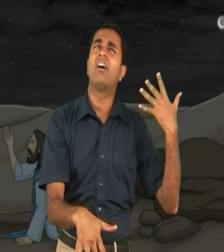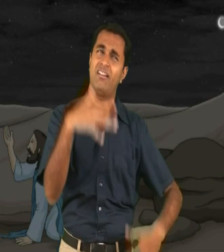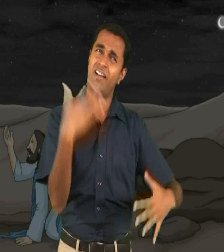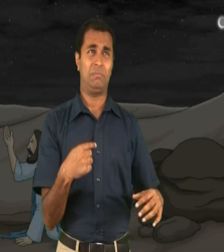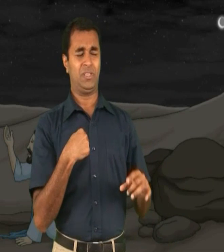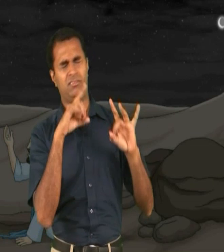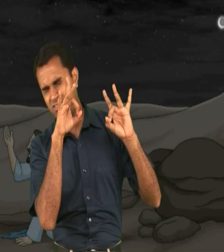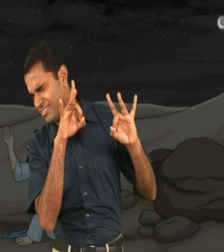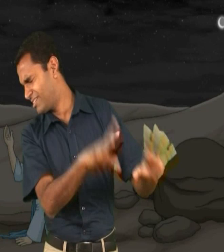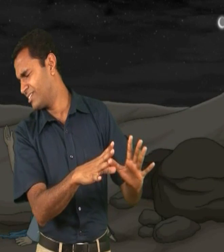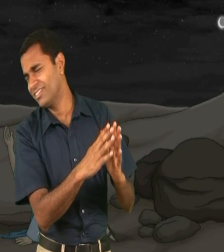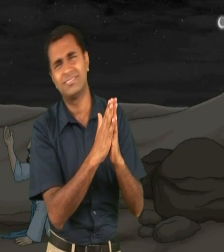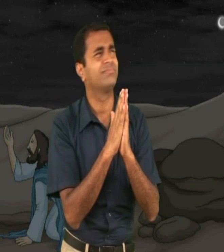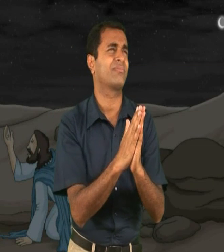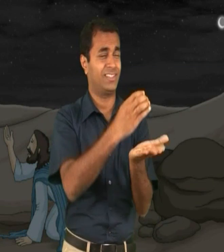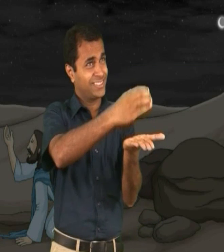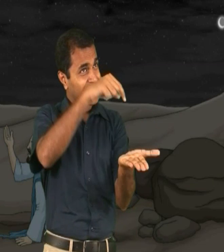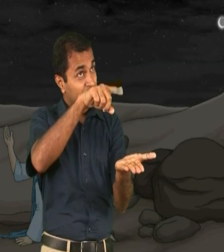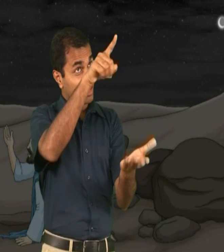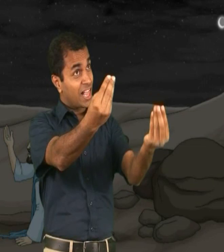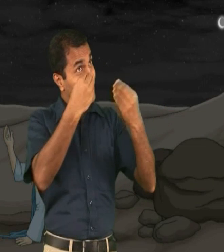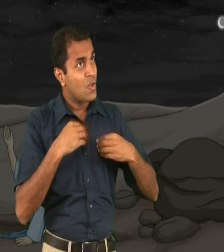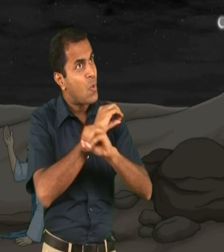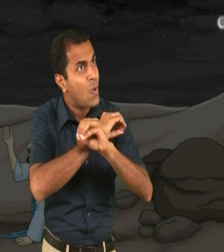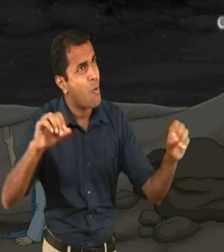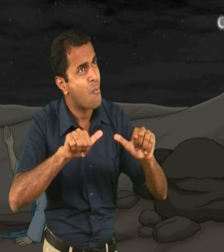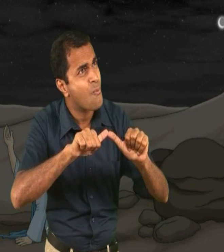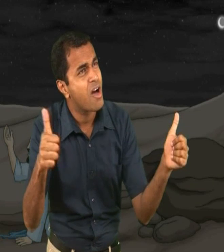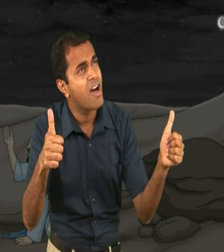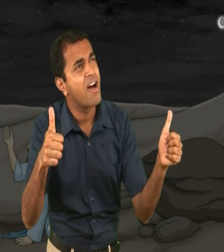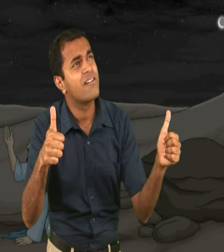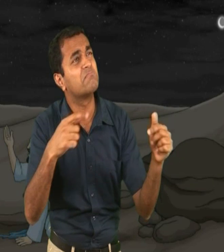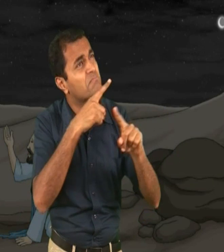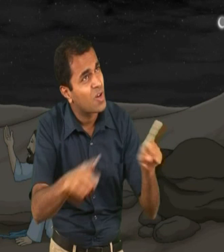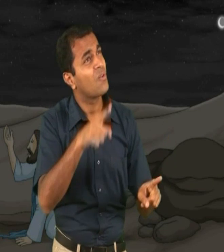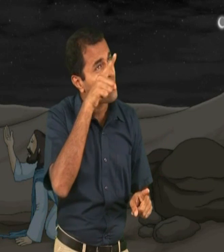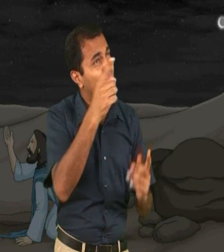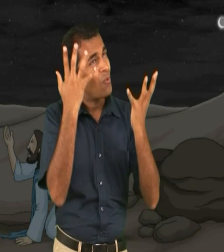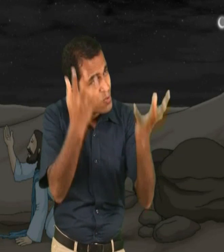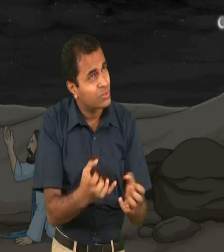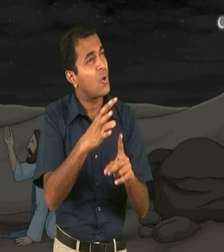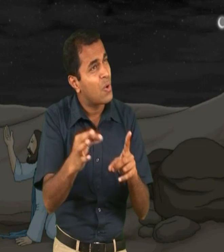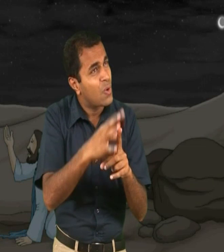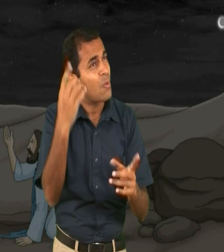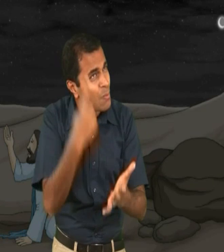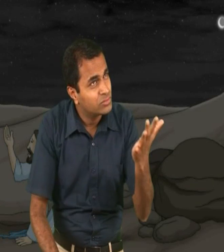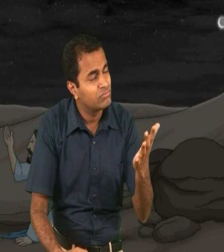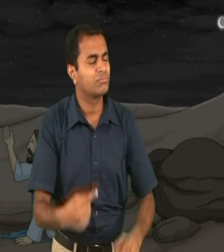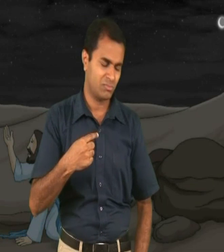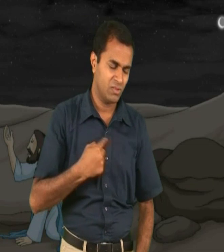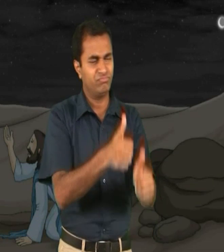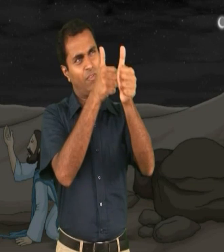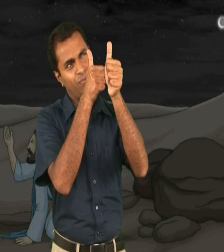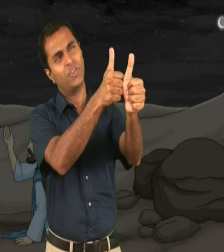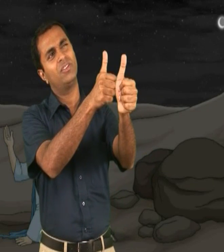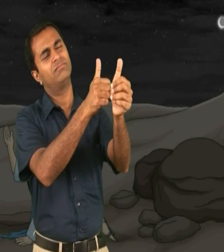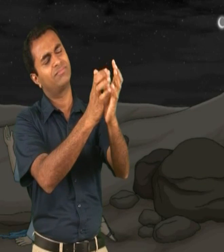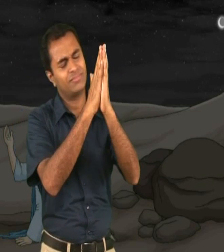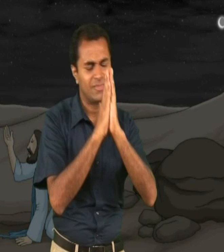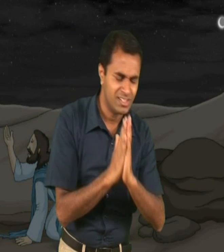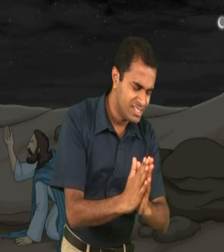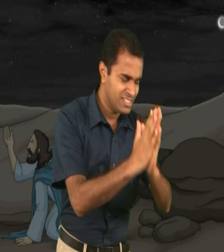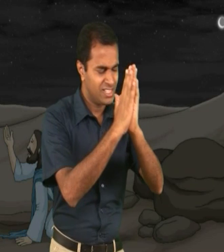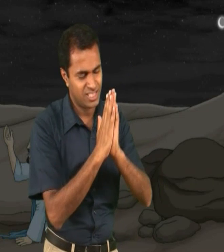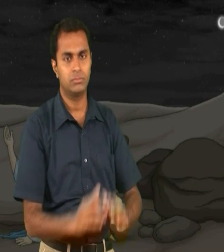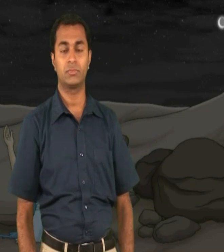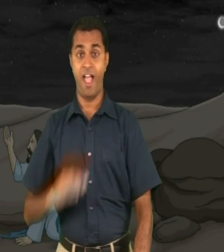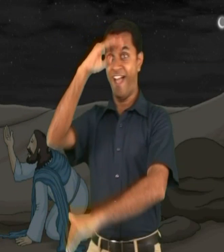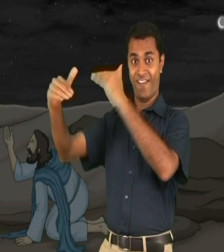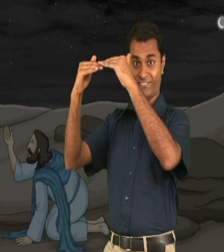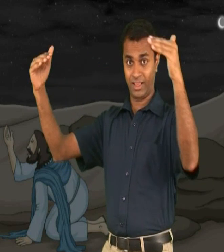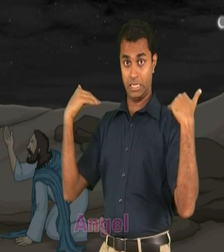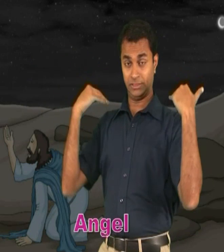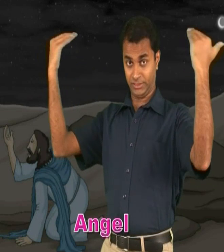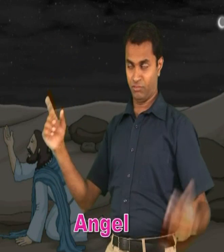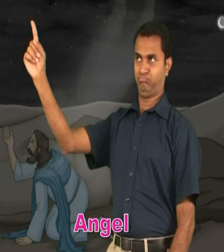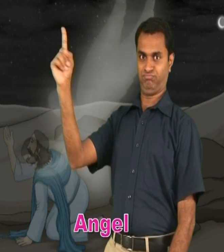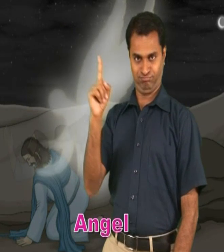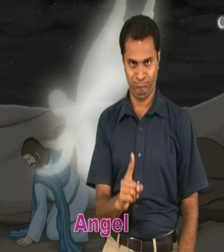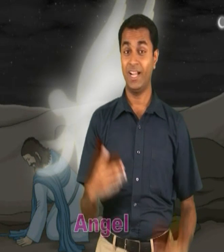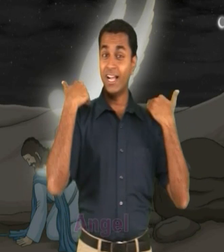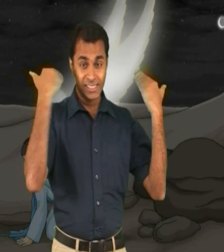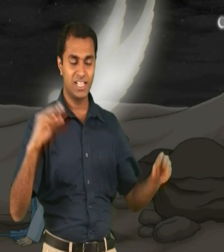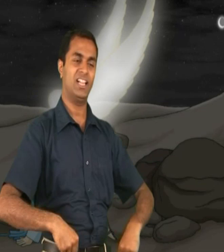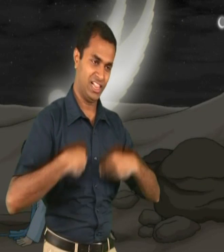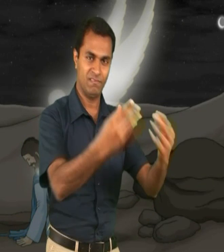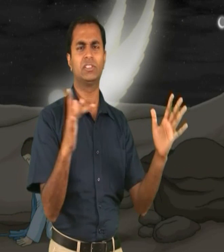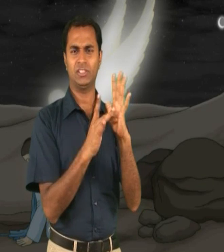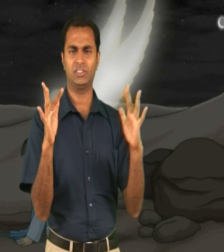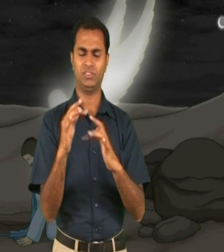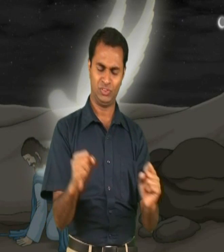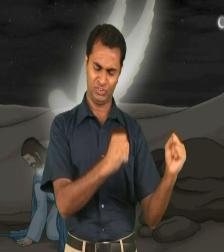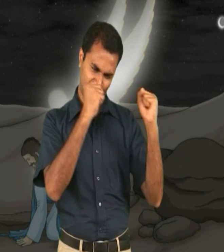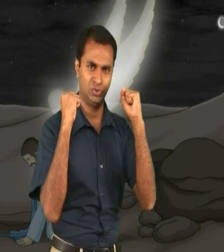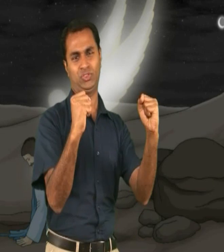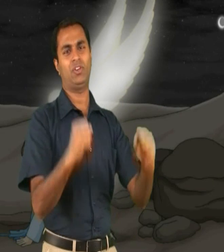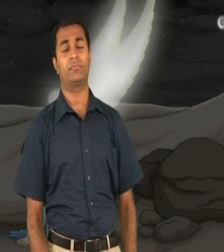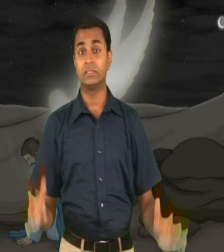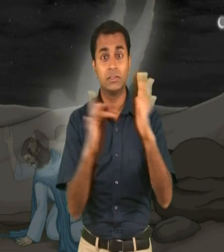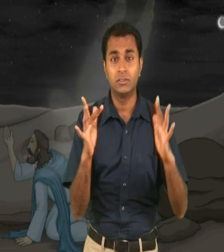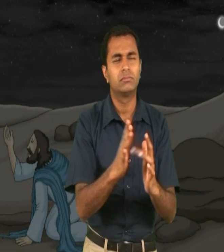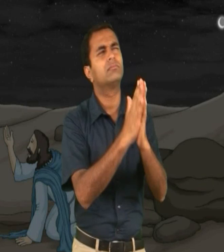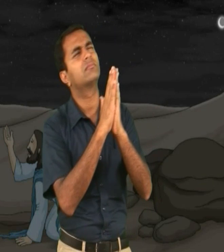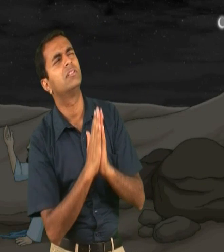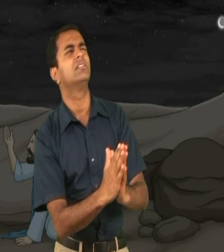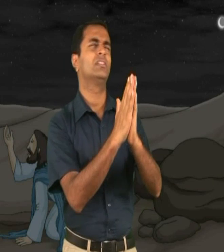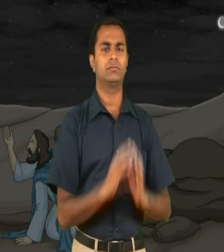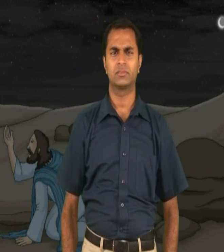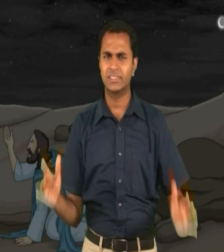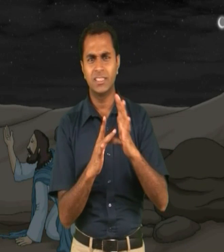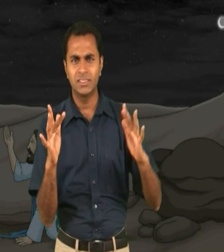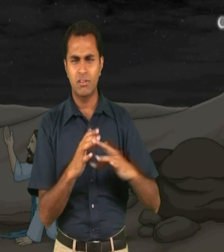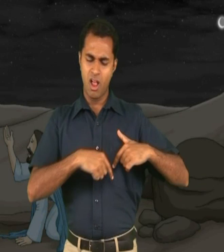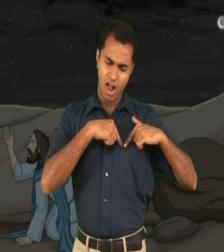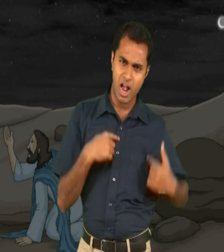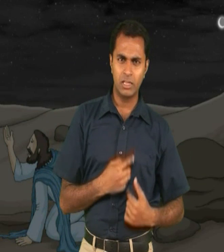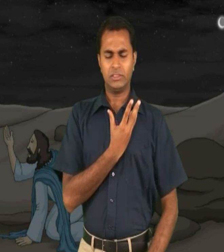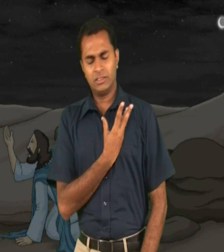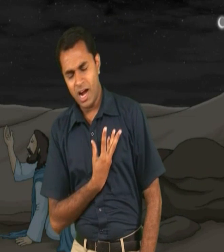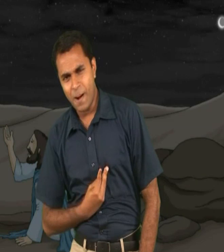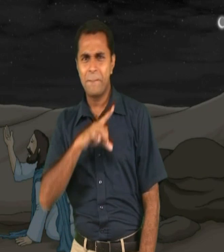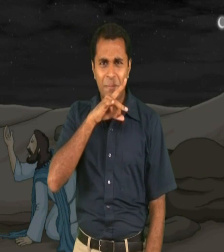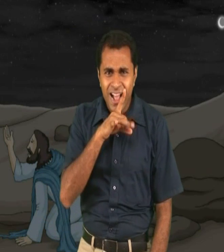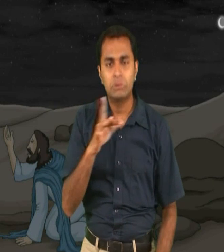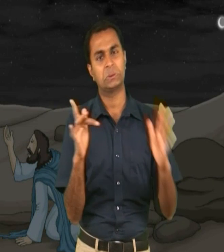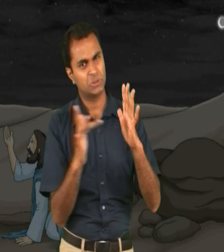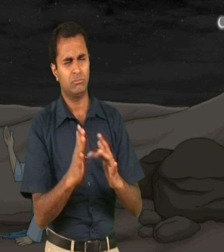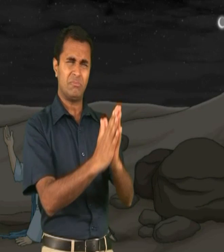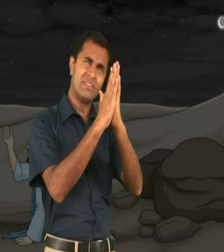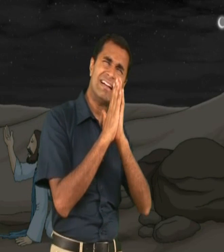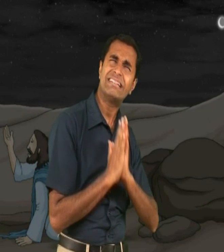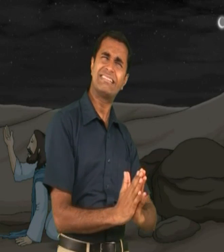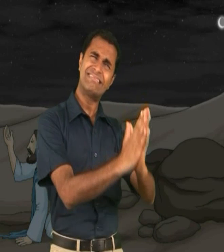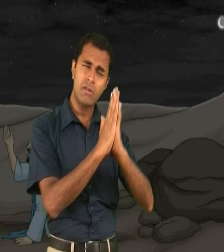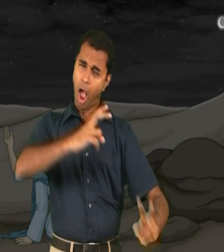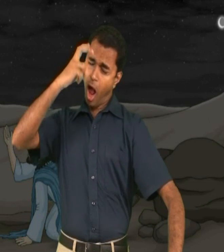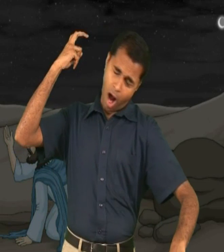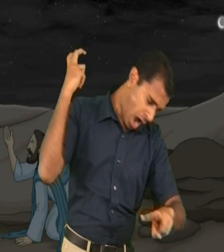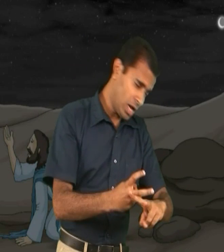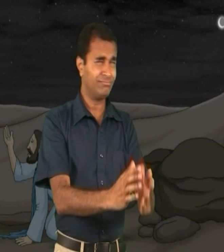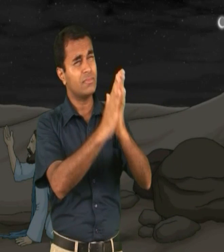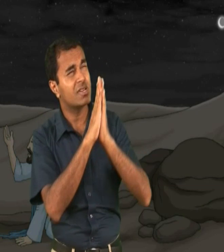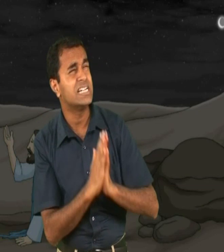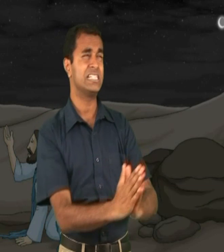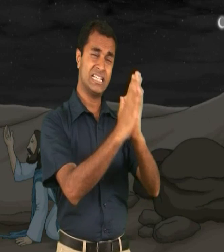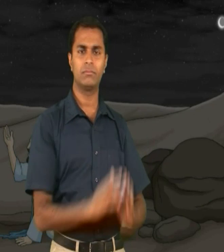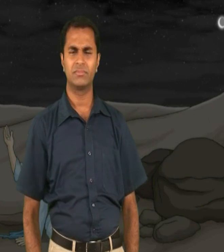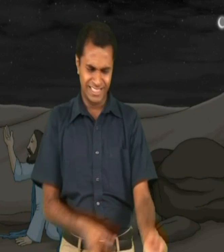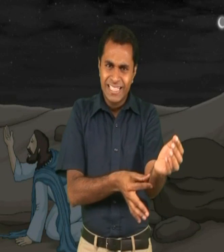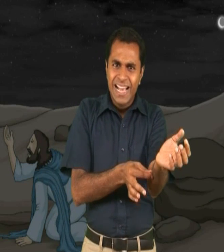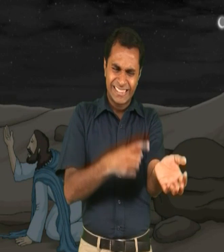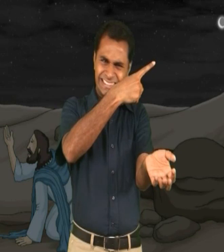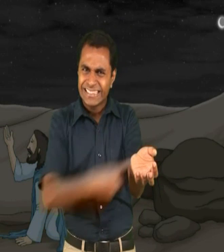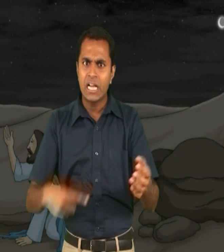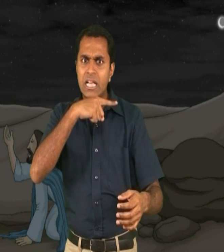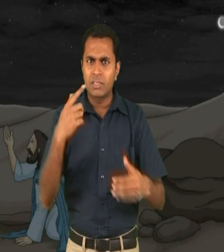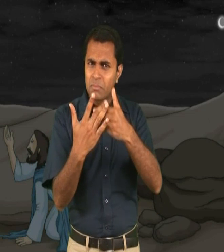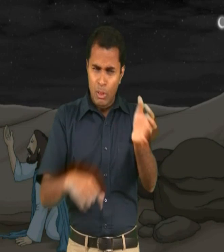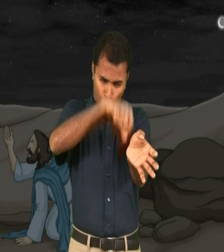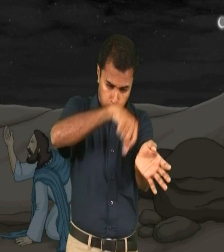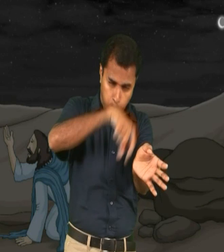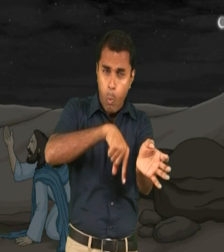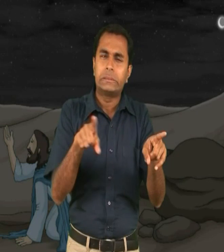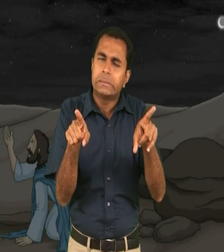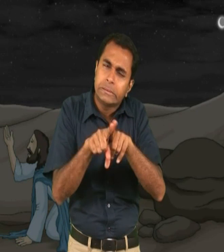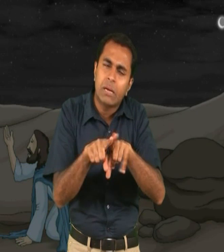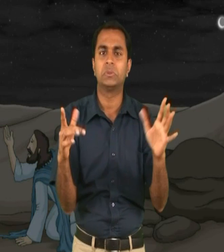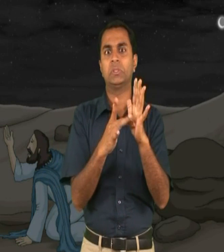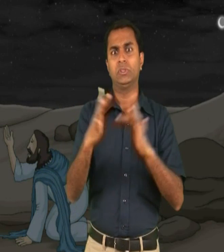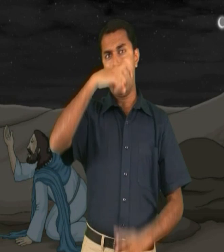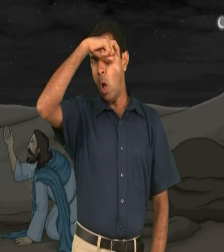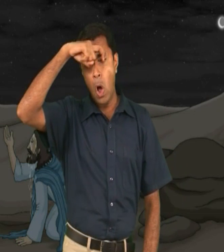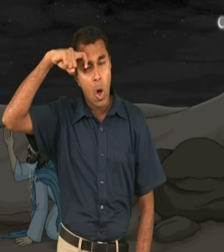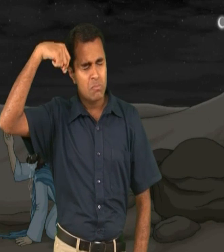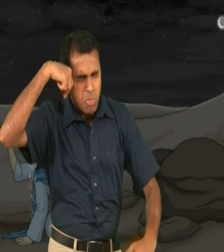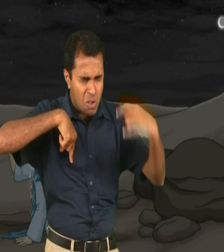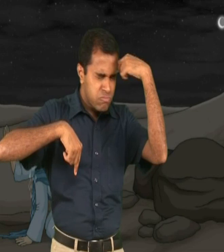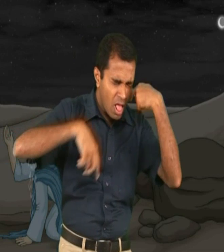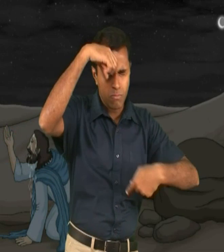Going a little farther, He fell facedown and prayed, “My Father, if it is possible, let this cup pass from Me.